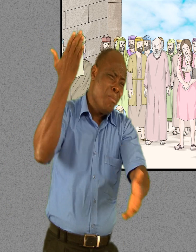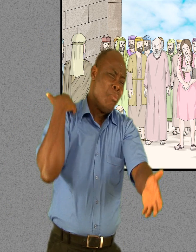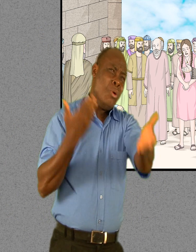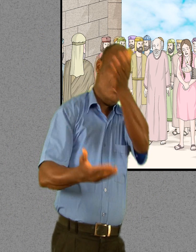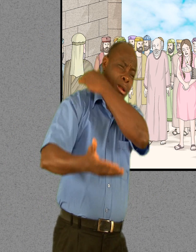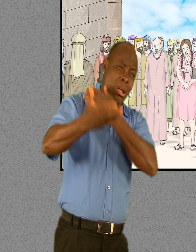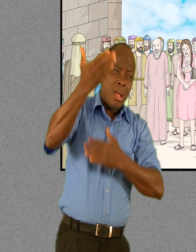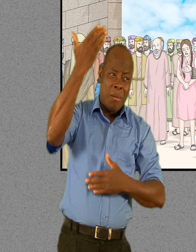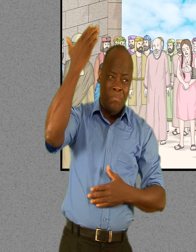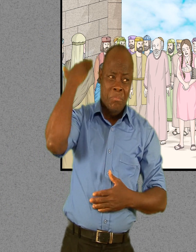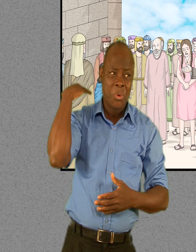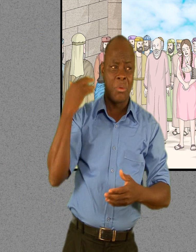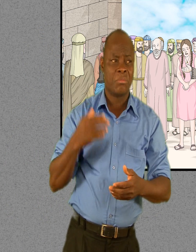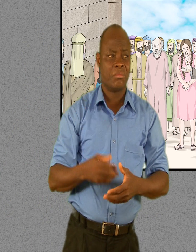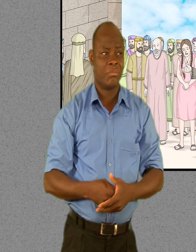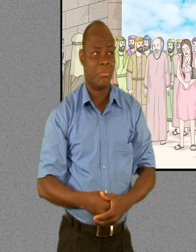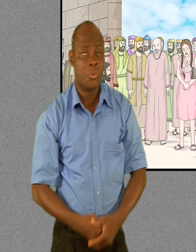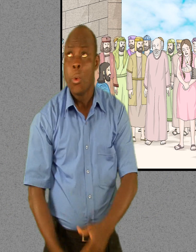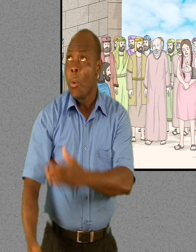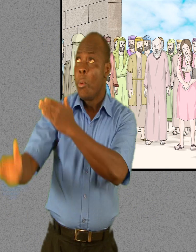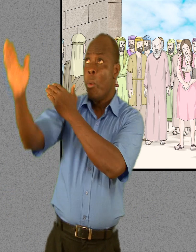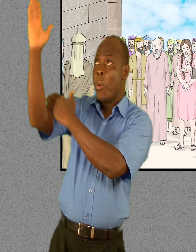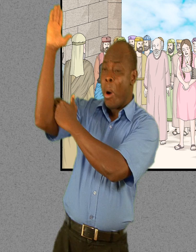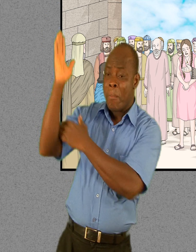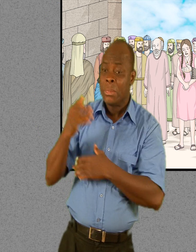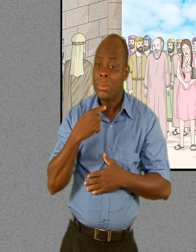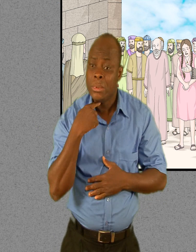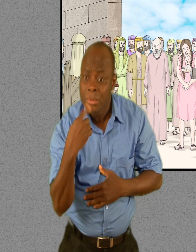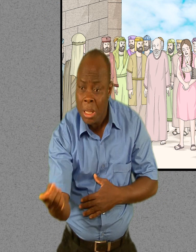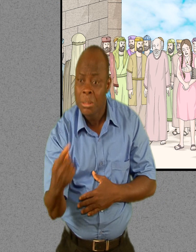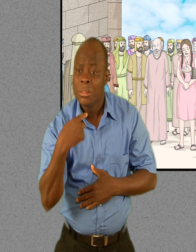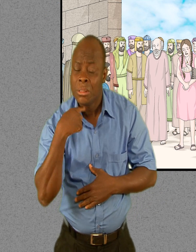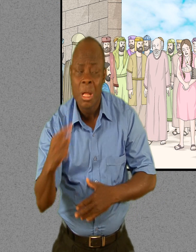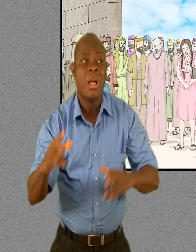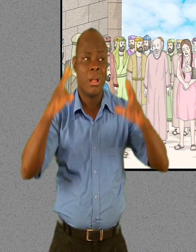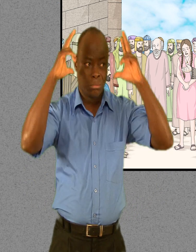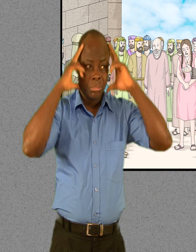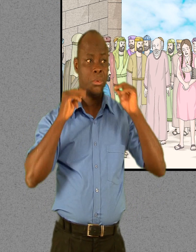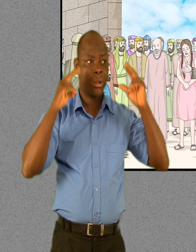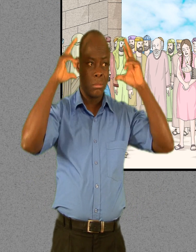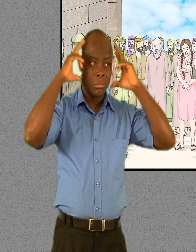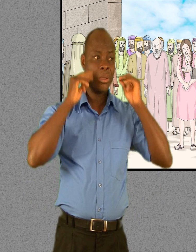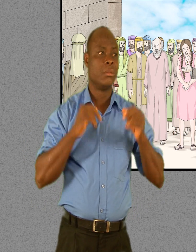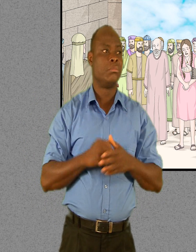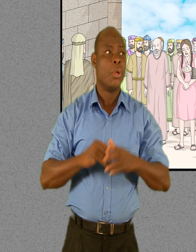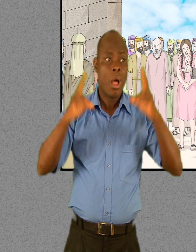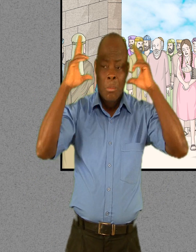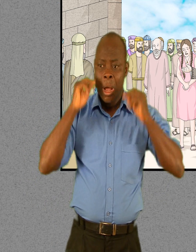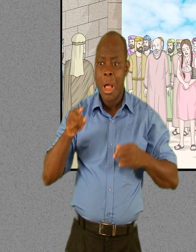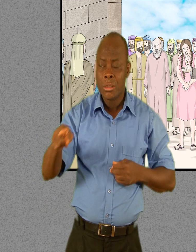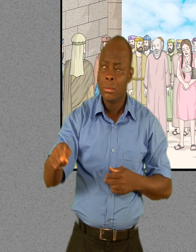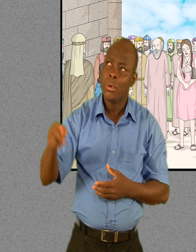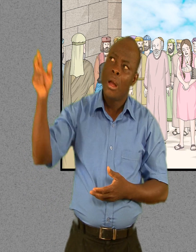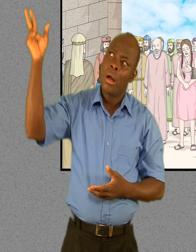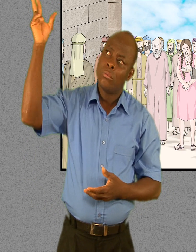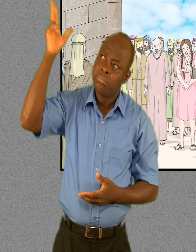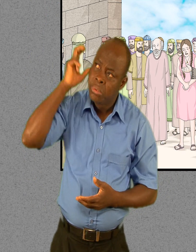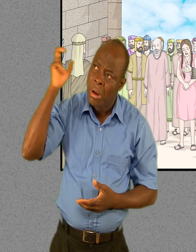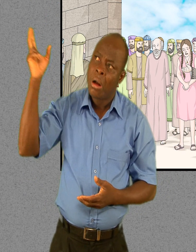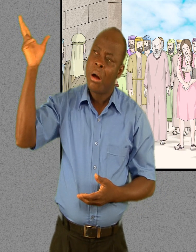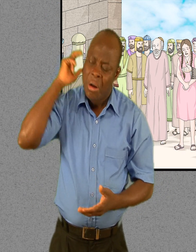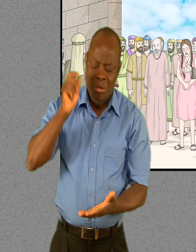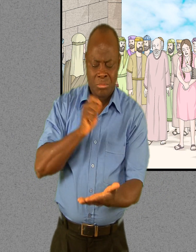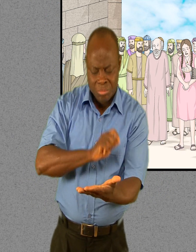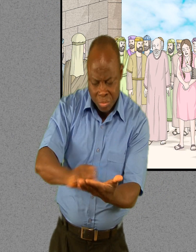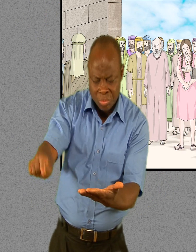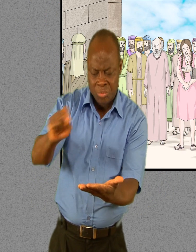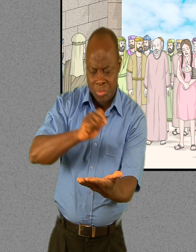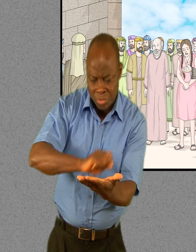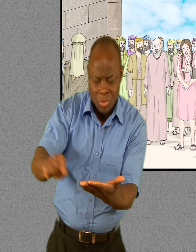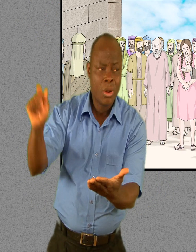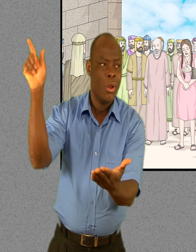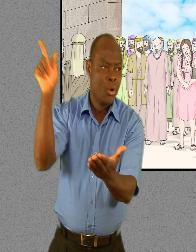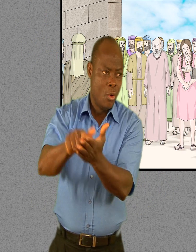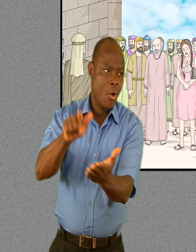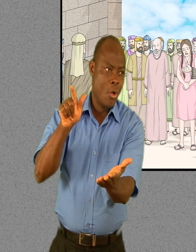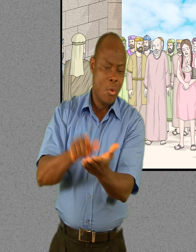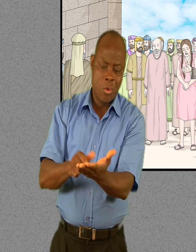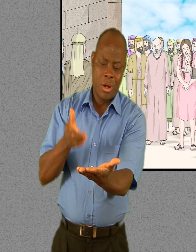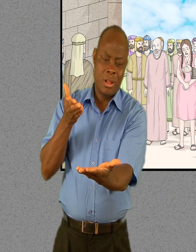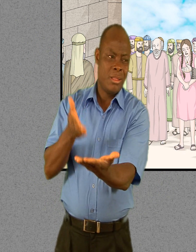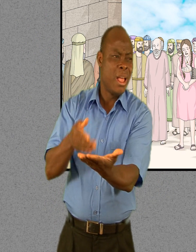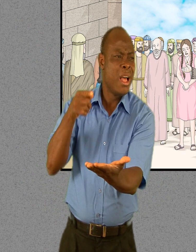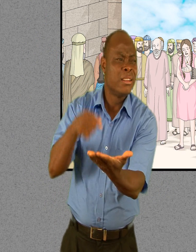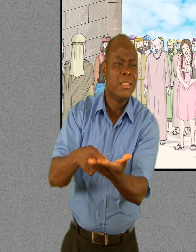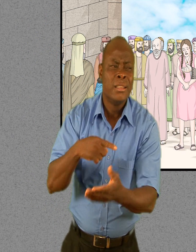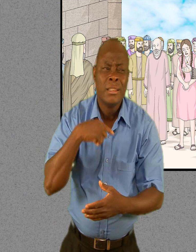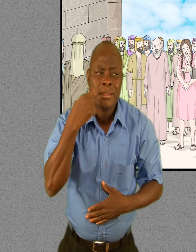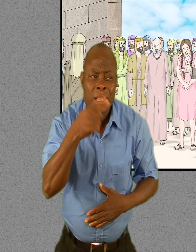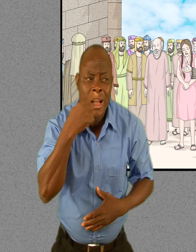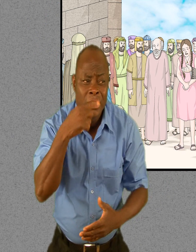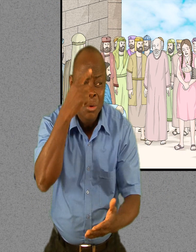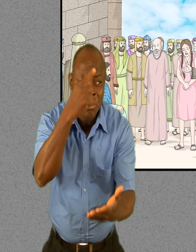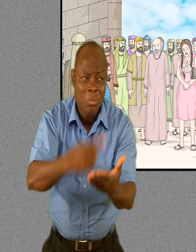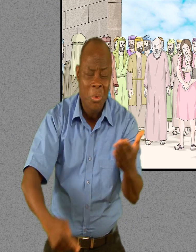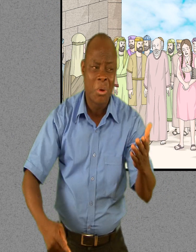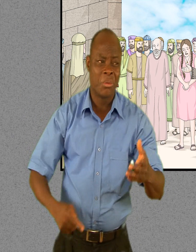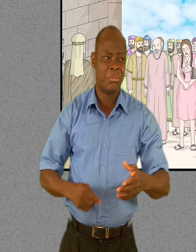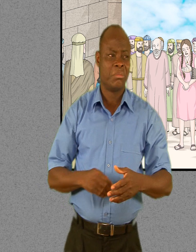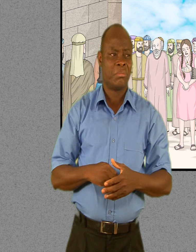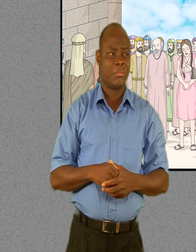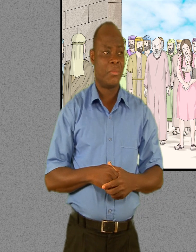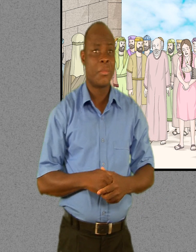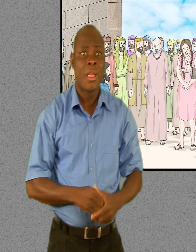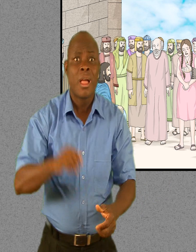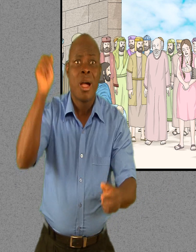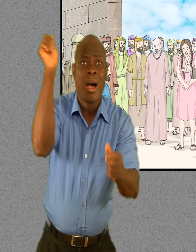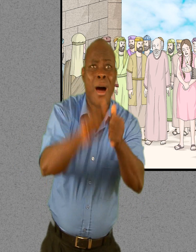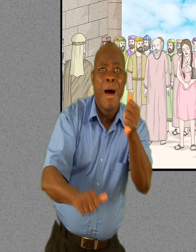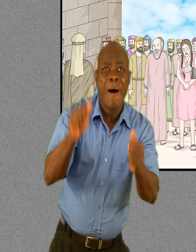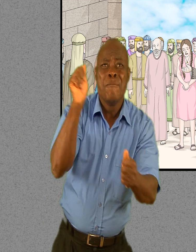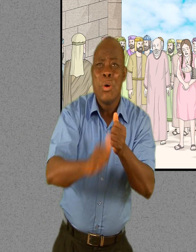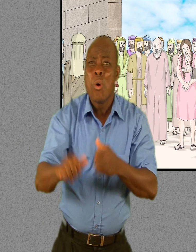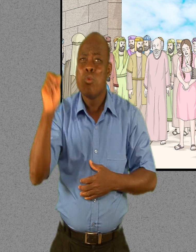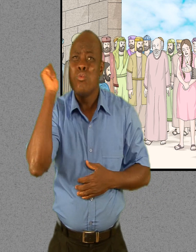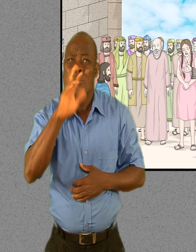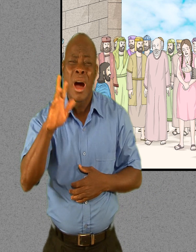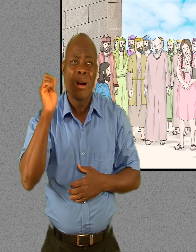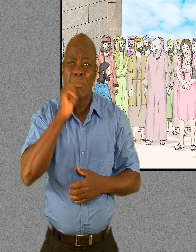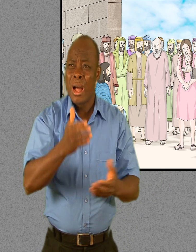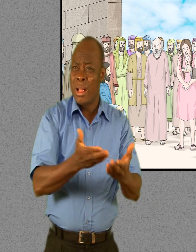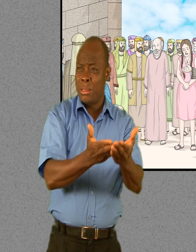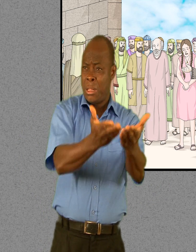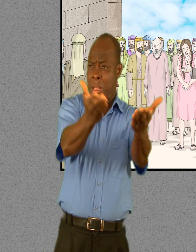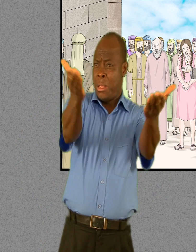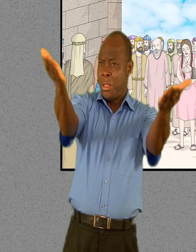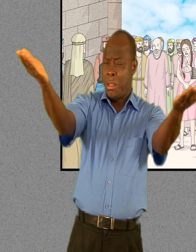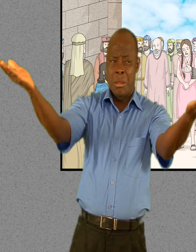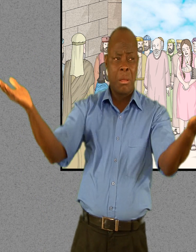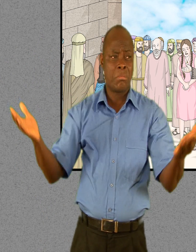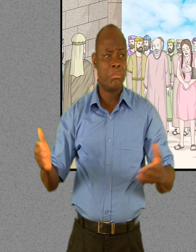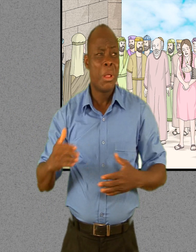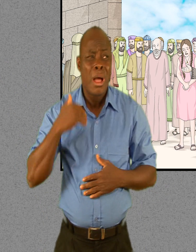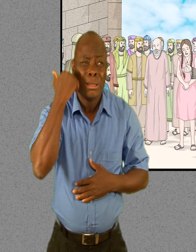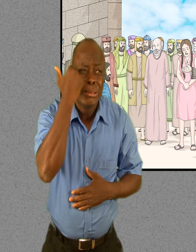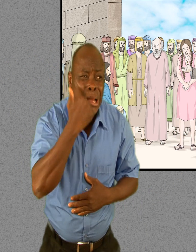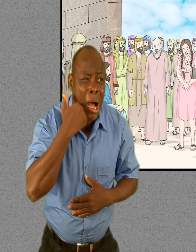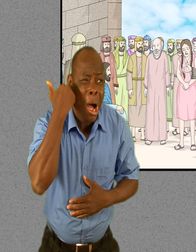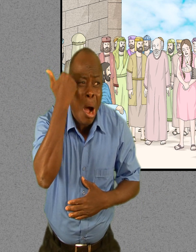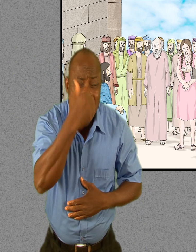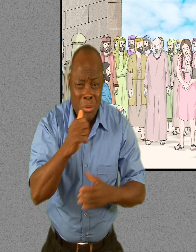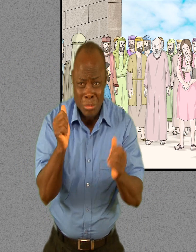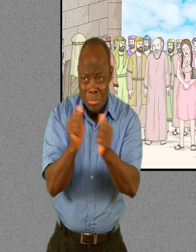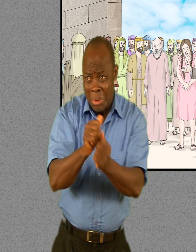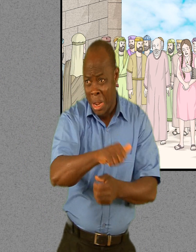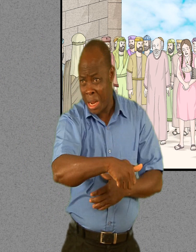So what do You say?”